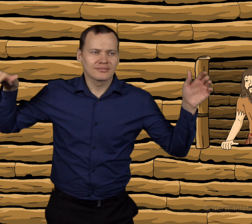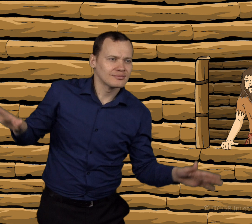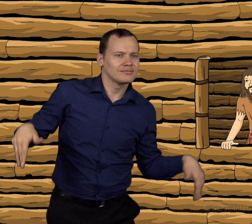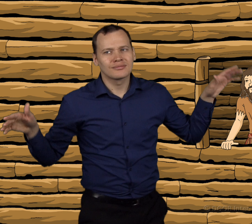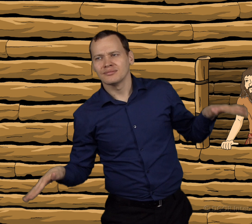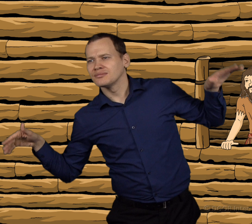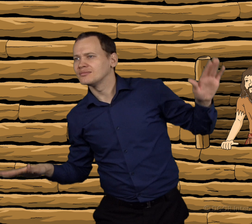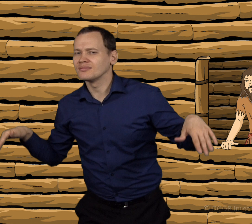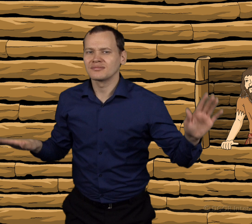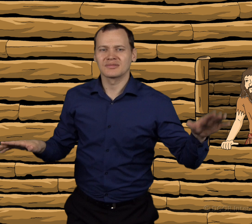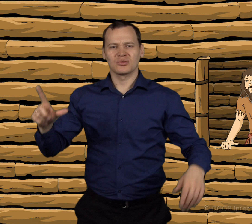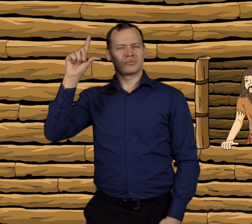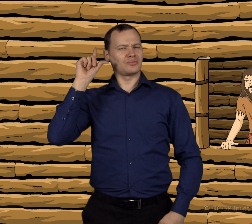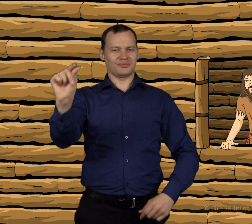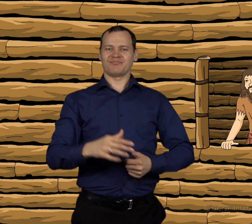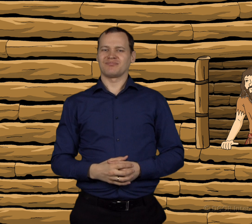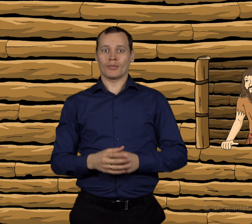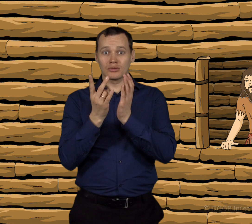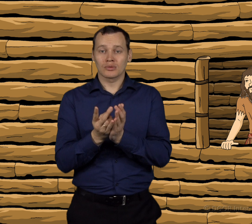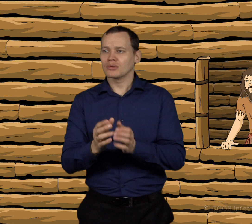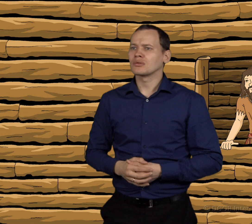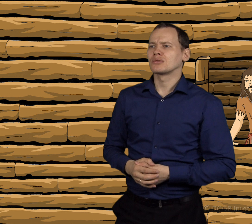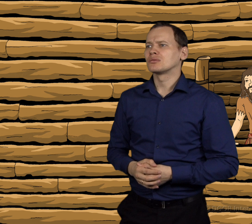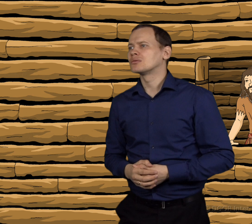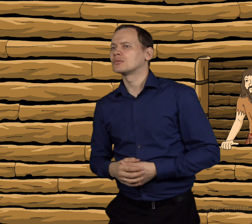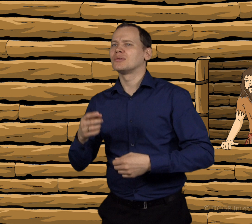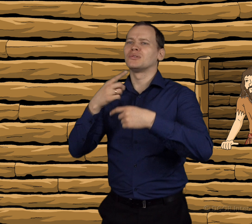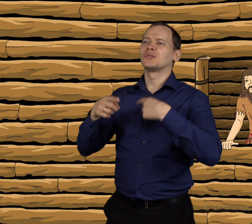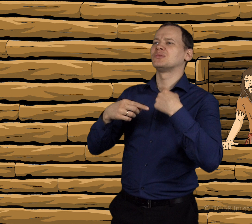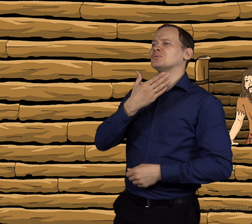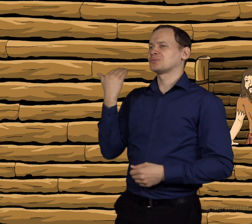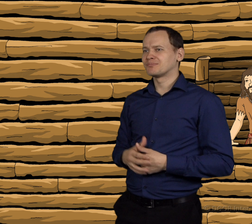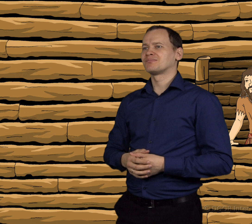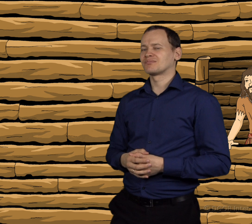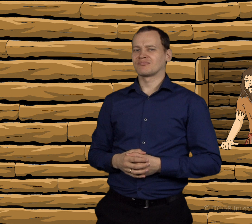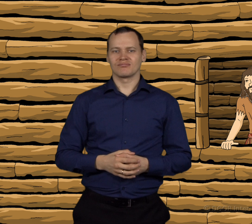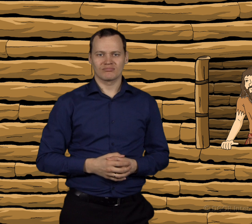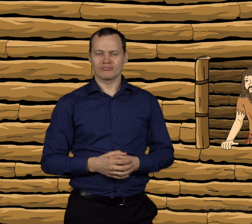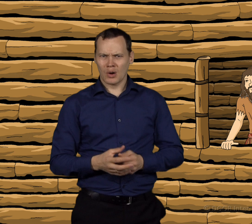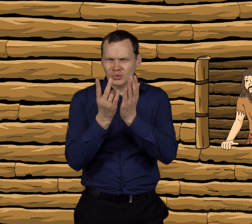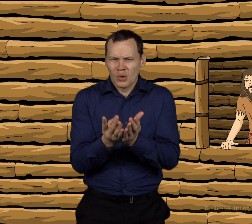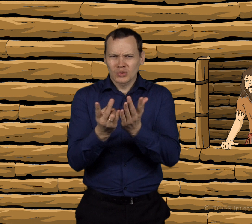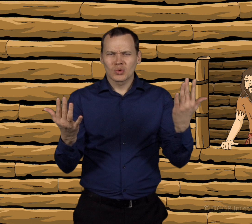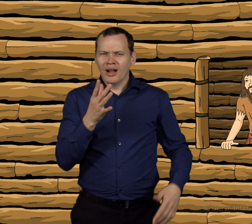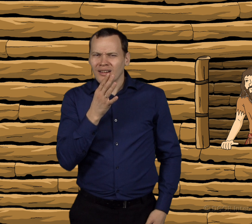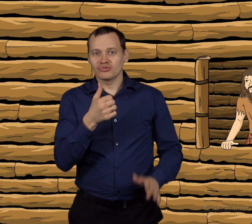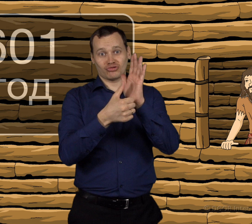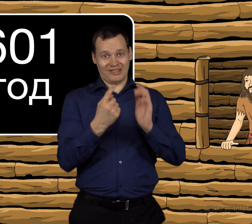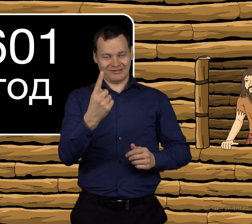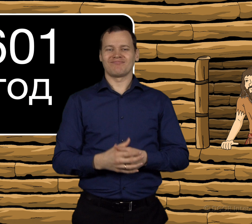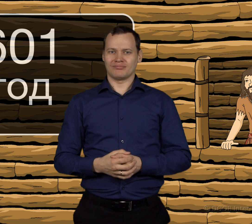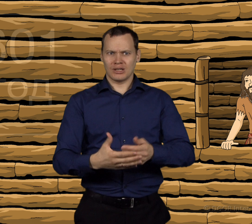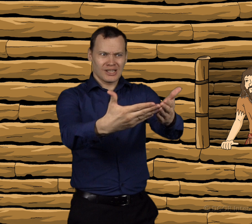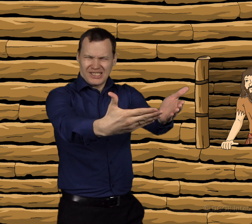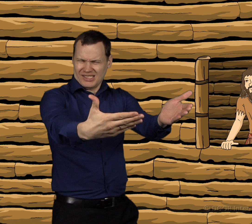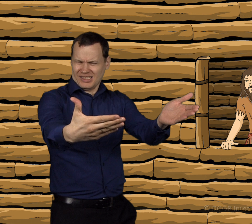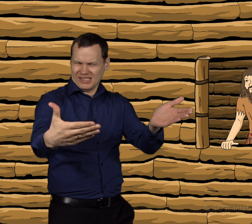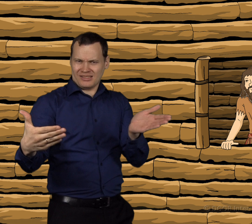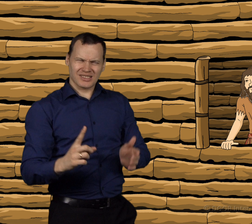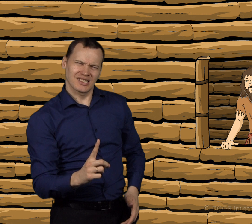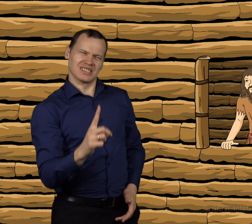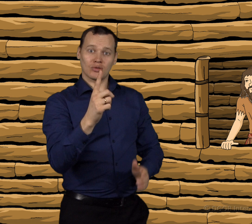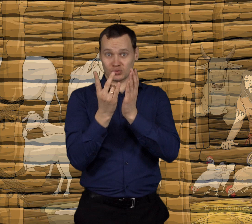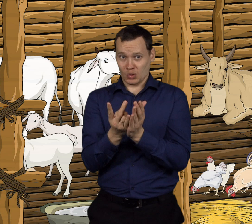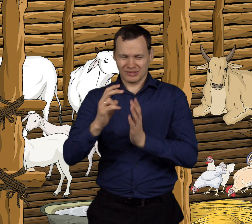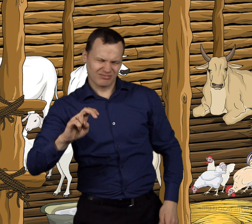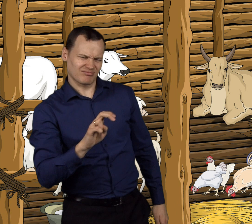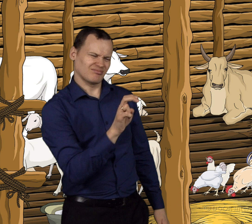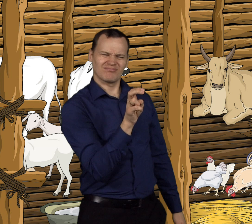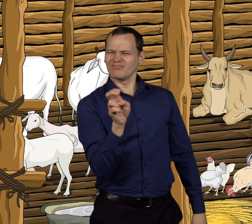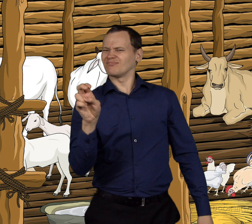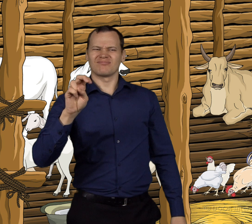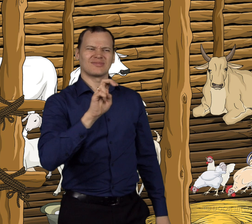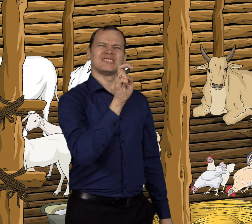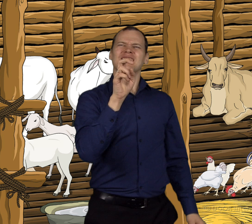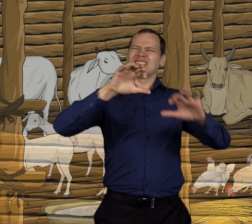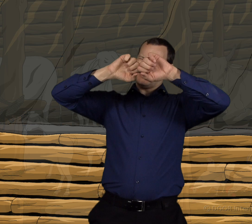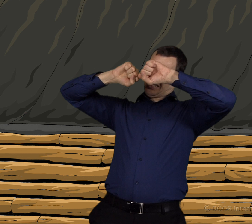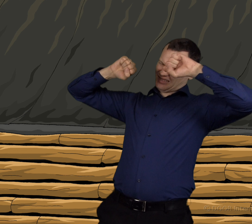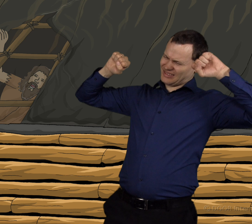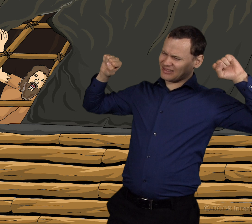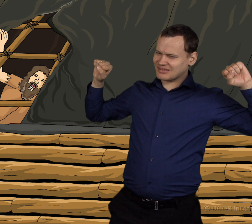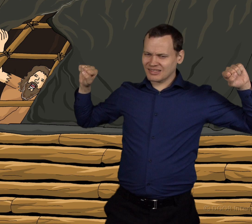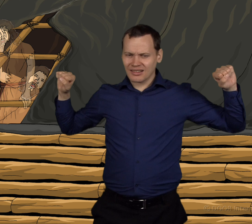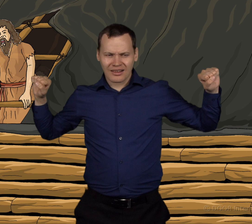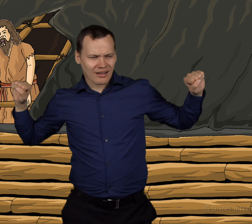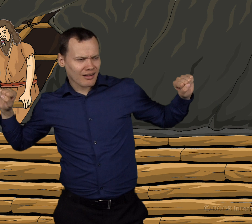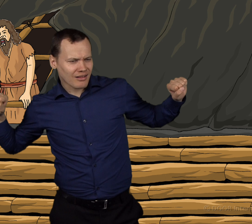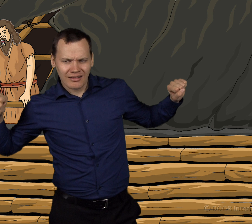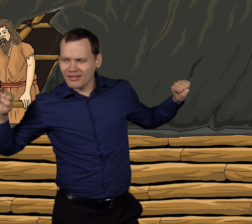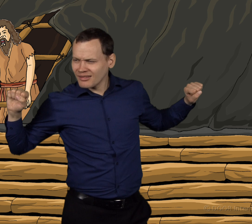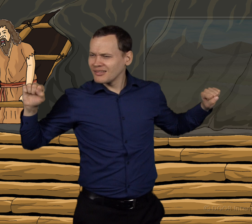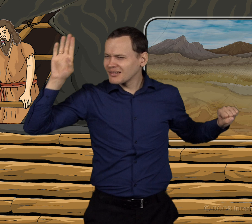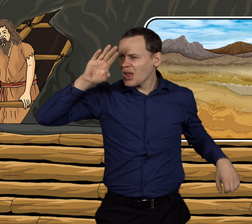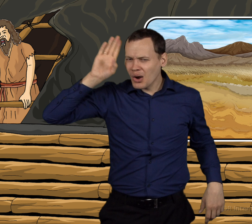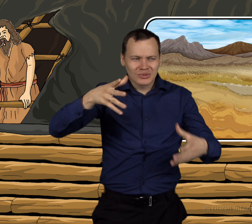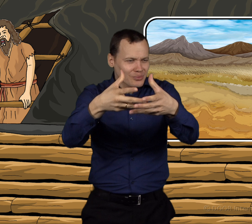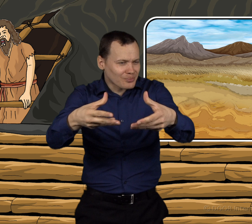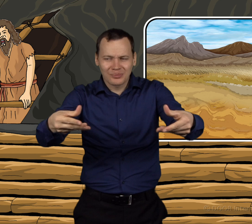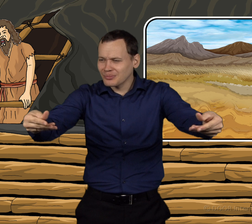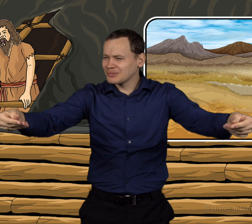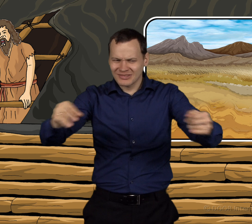In Noah’s six hundred and first year, on the first day of the first month, the waters had dried up from the earth.